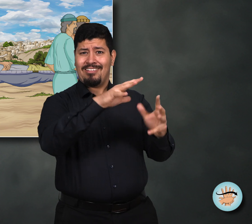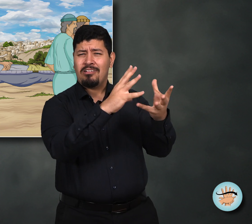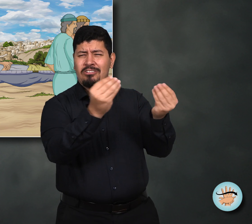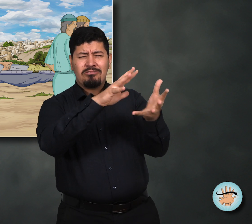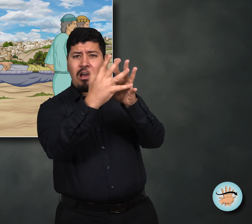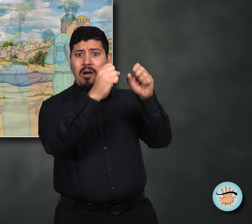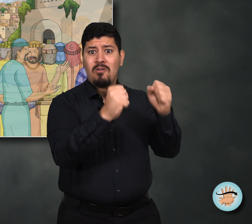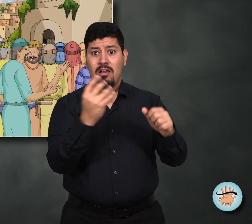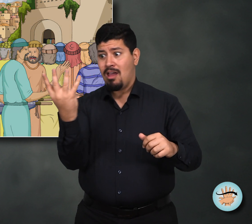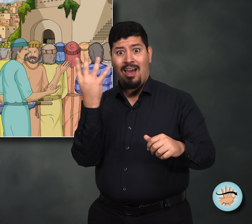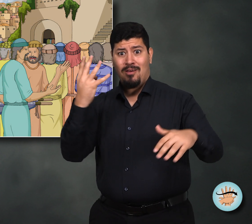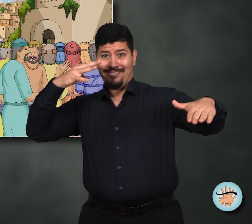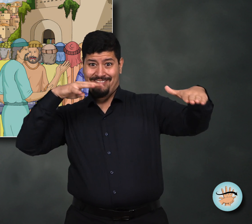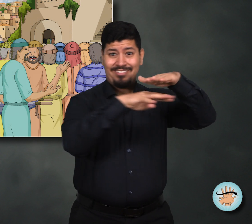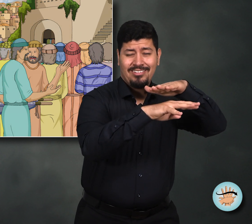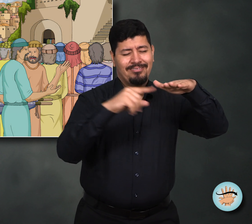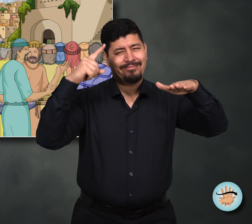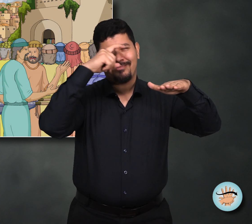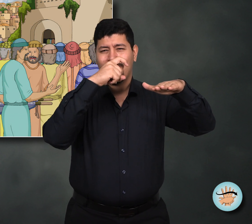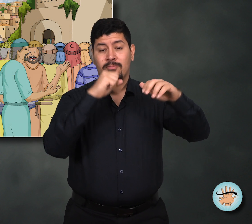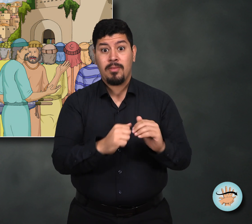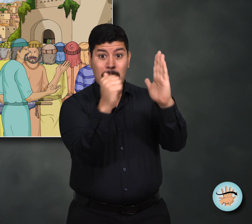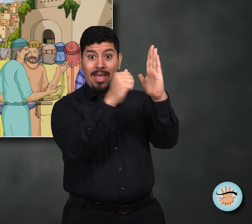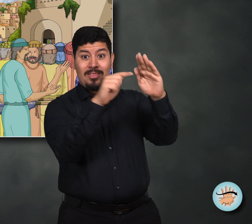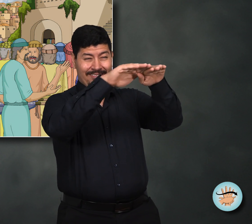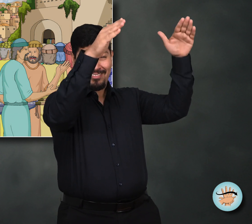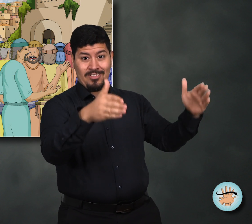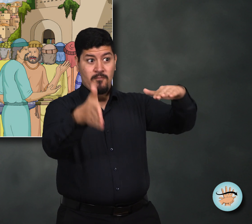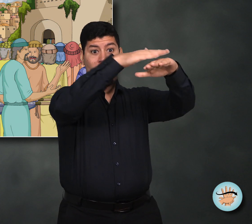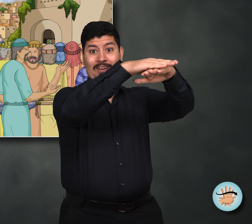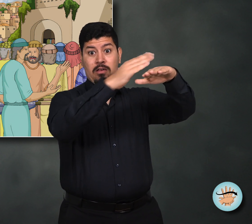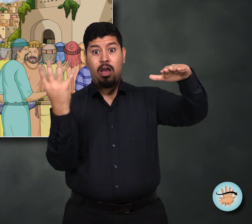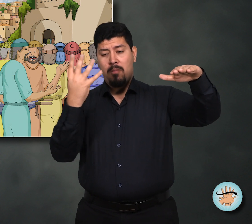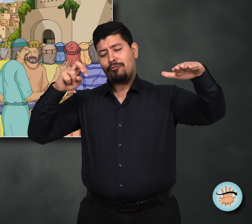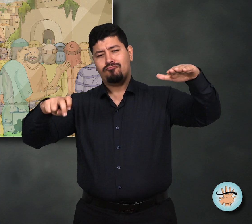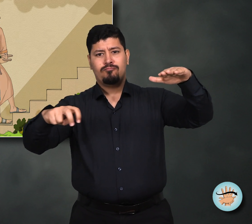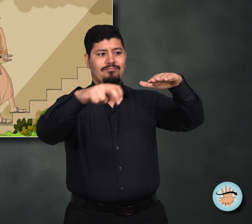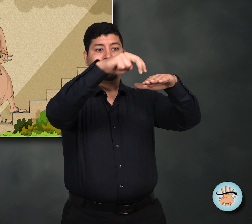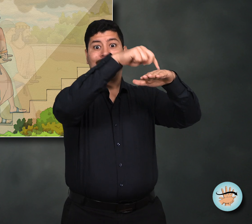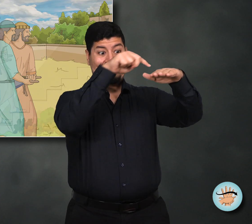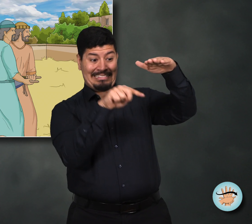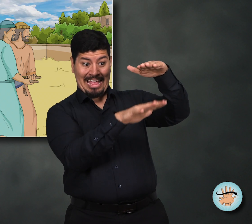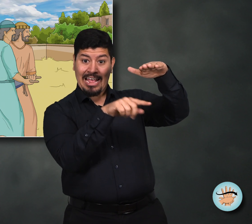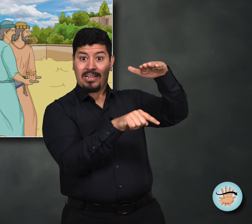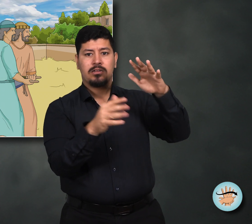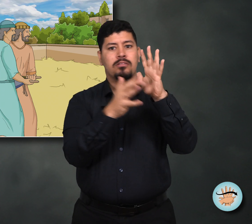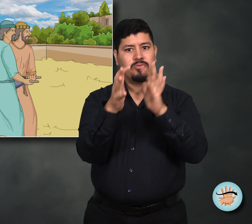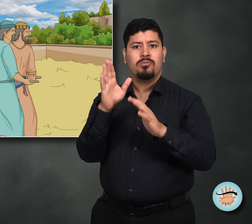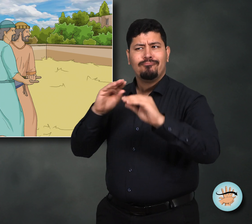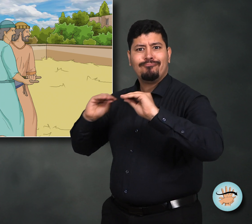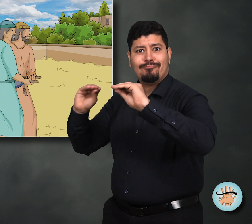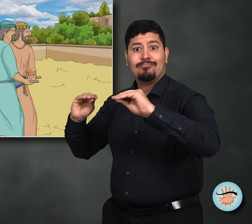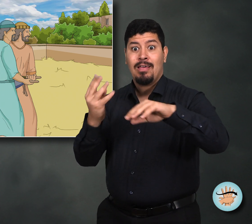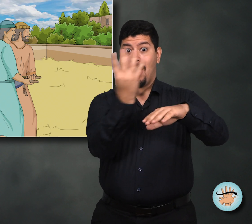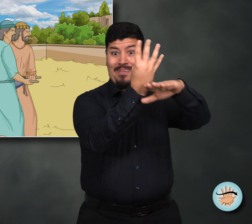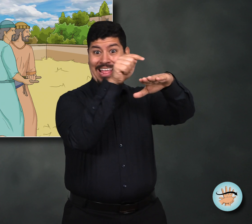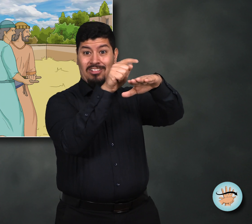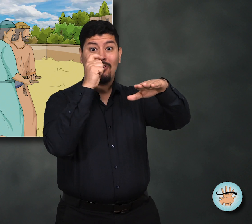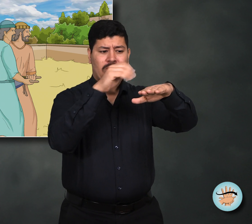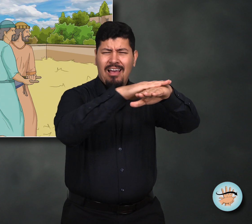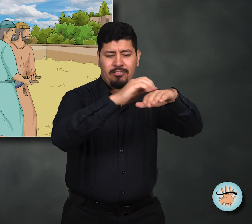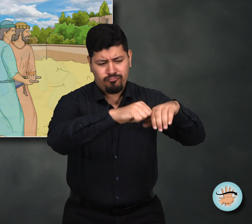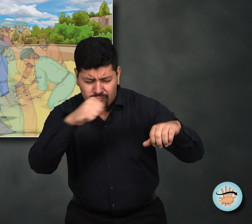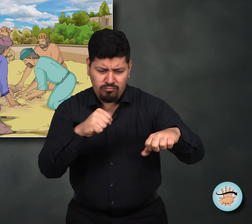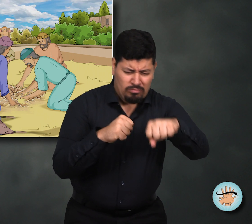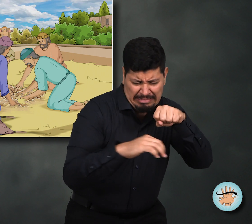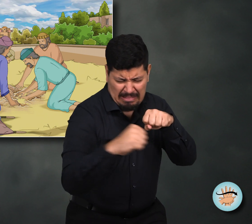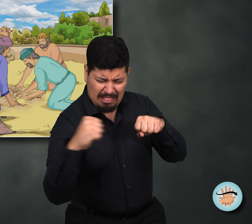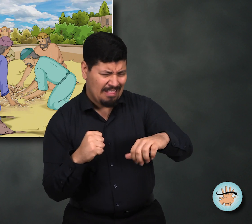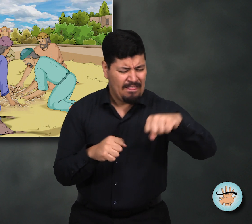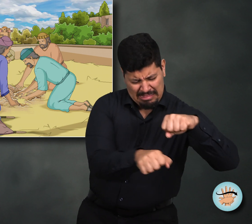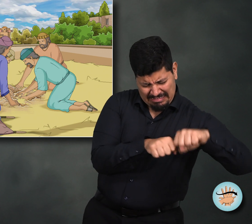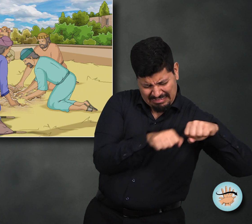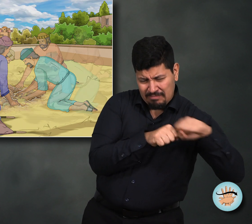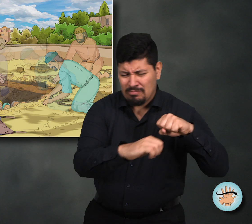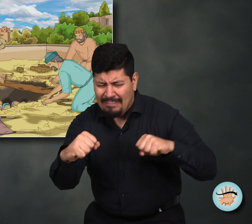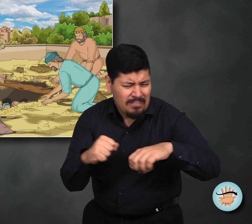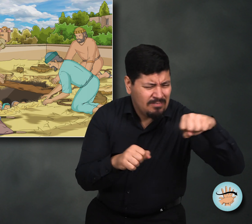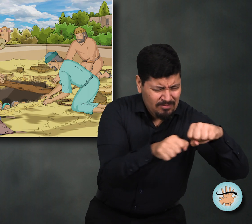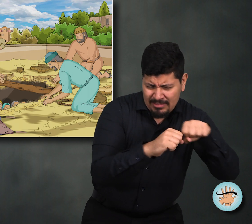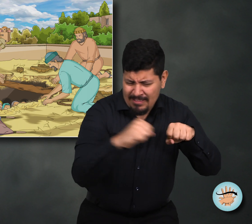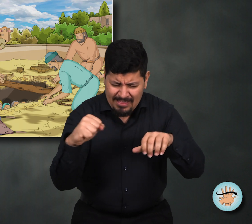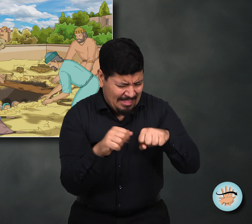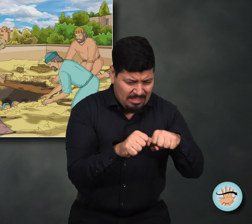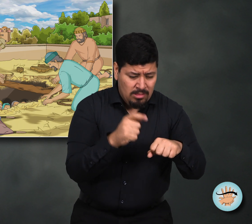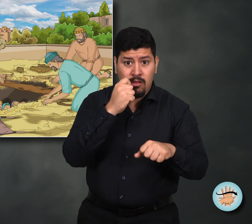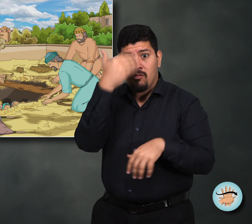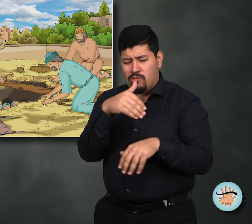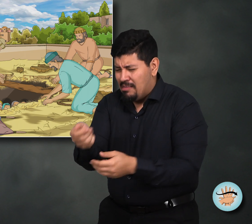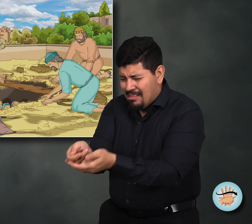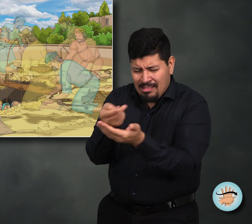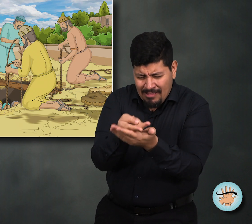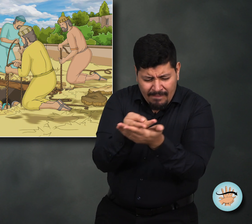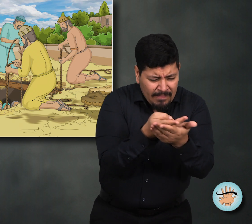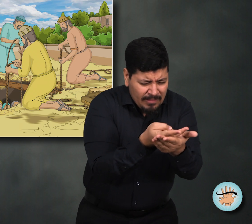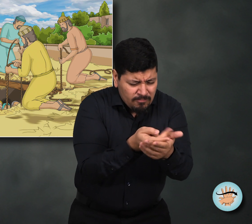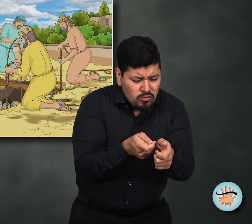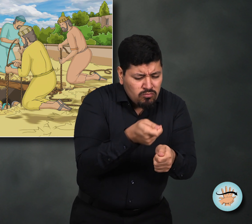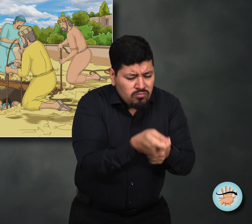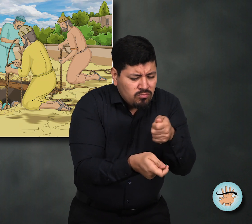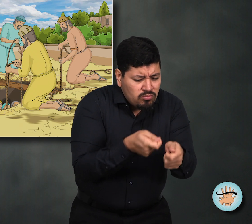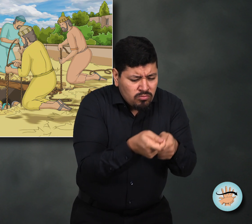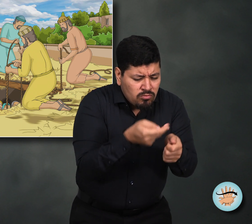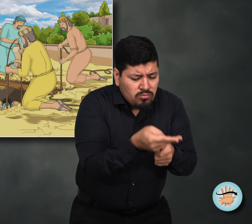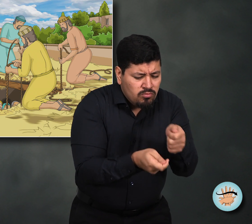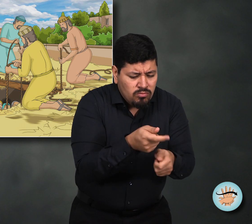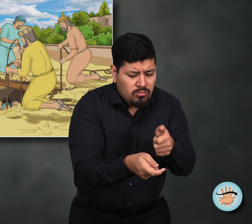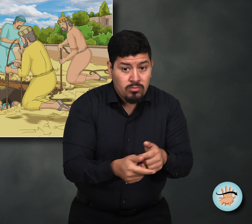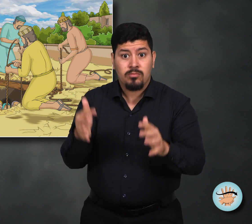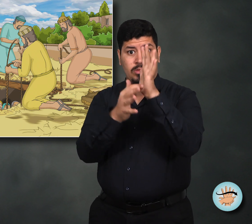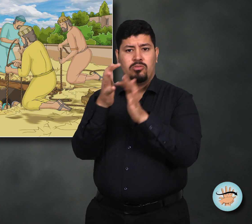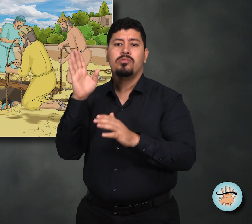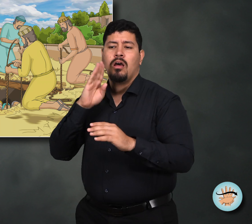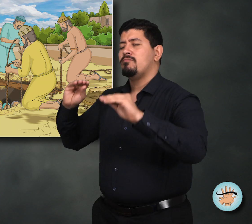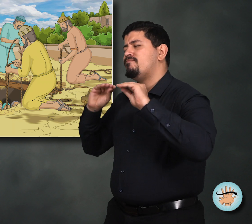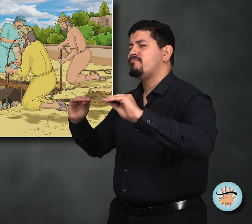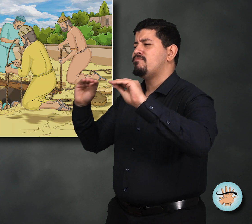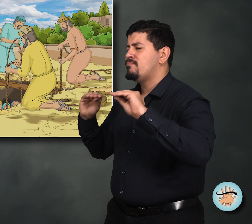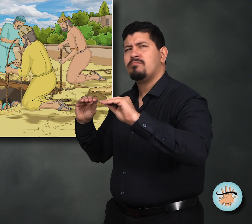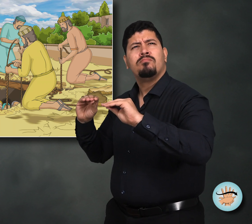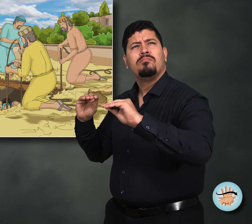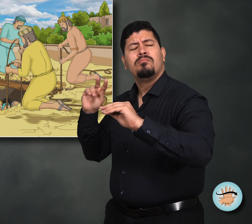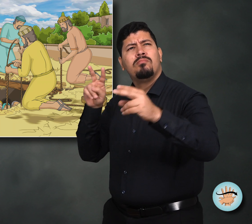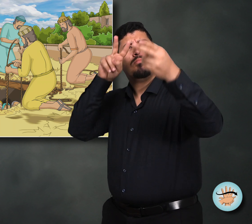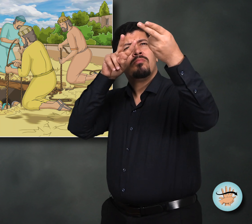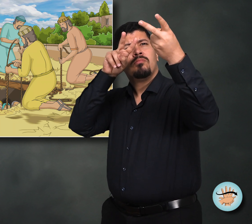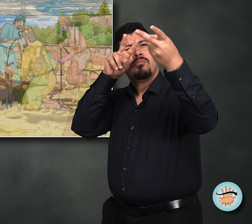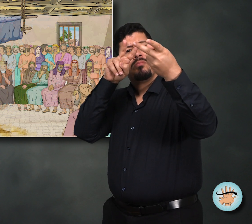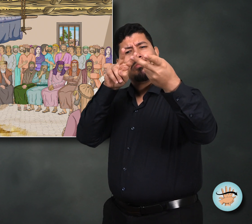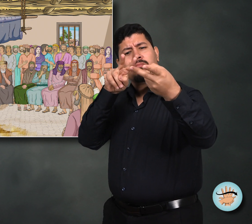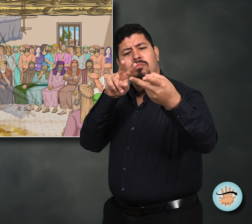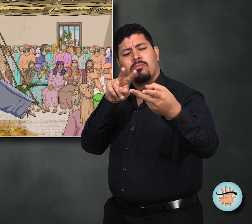Since they were unable to get to Jesus through the crowd, they uncovered the roof above Him, made an opening, and lowered the paralytic on his mat.